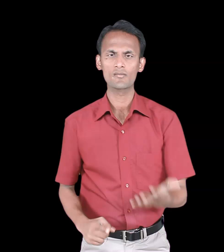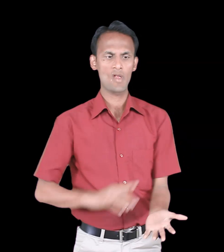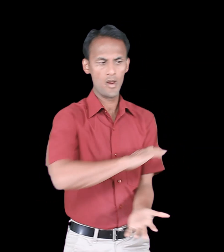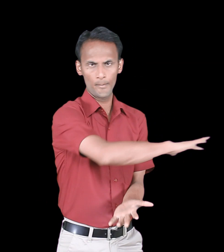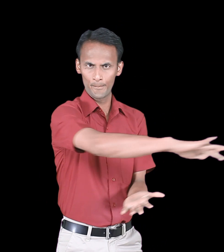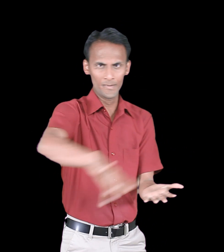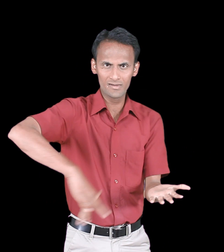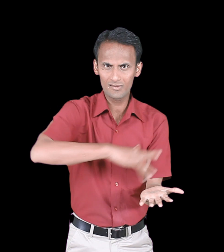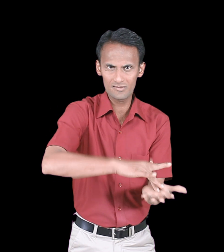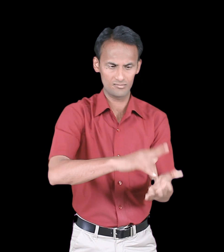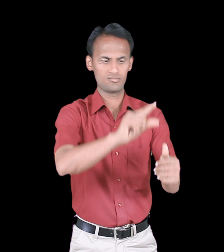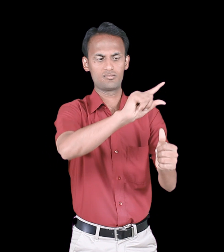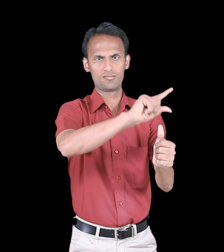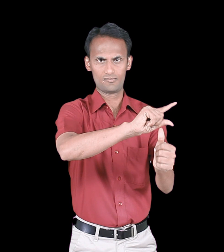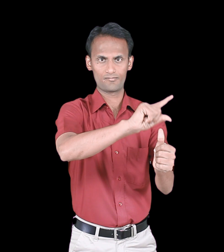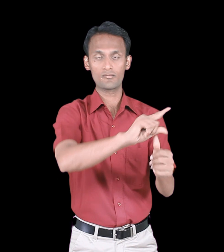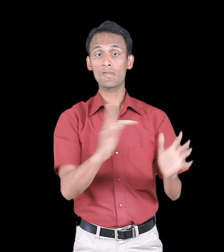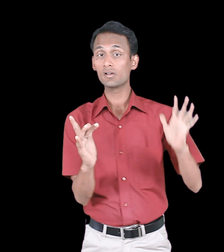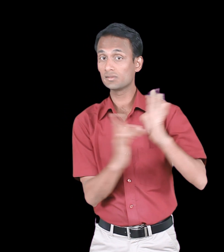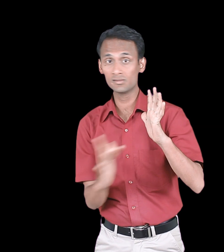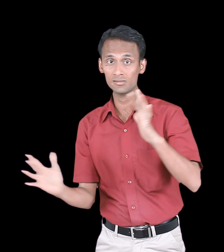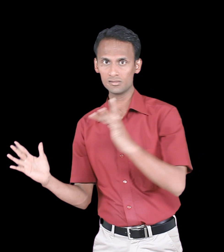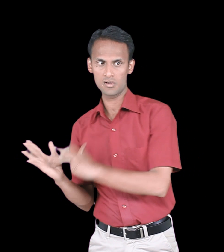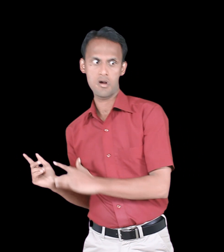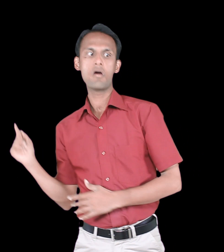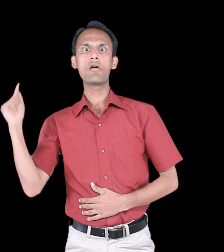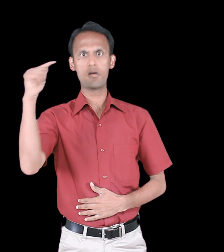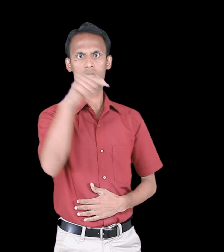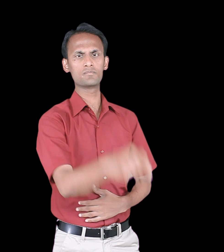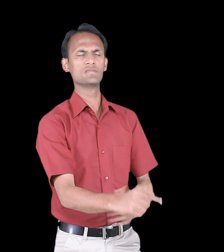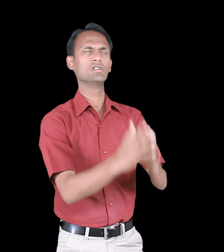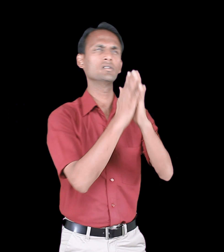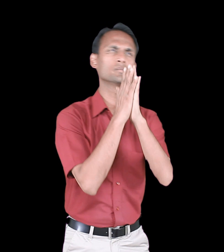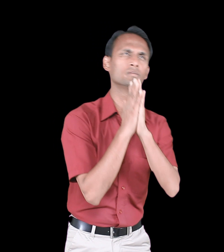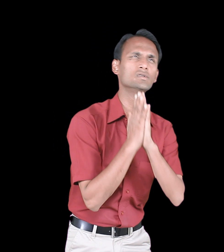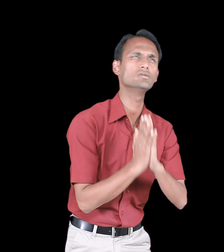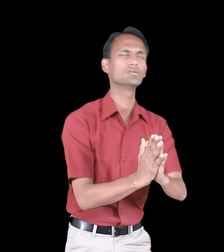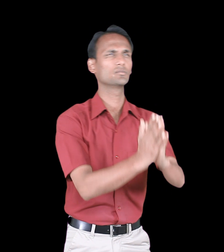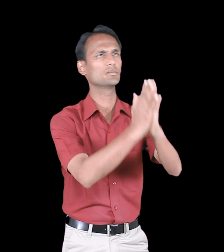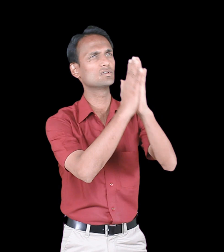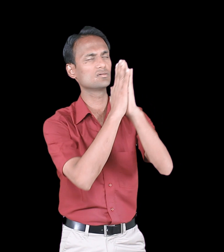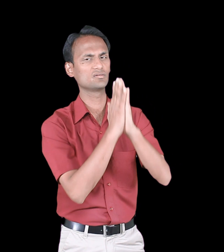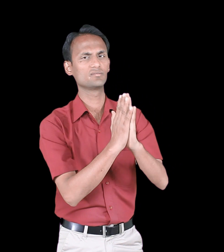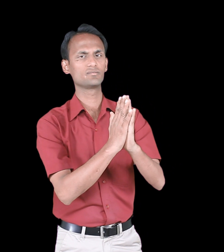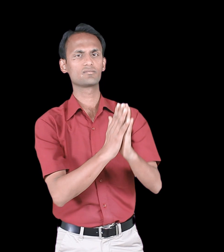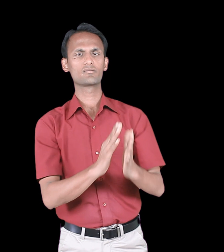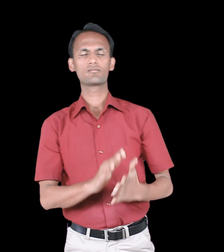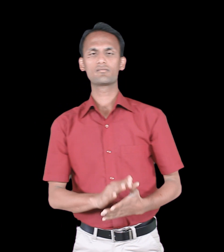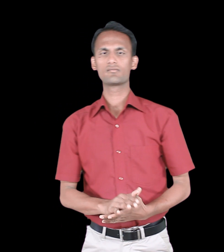Jesus prays in Gethsemane